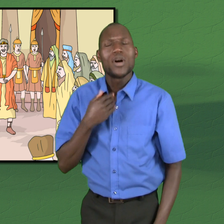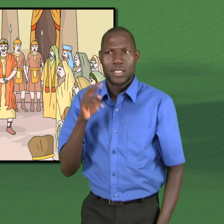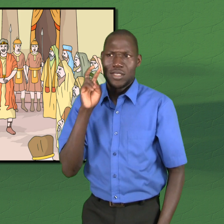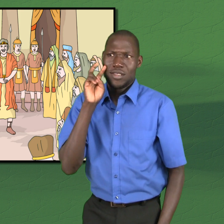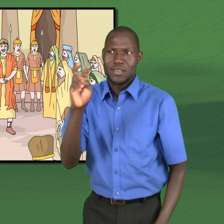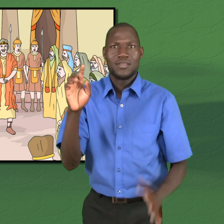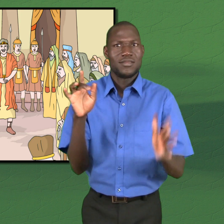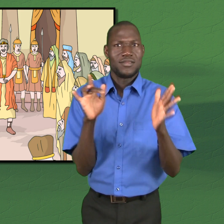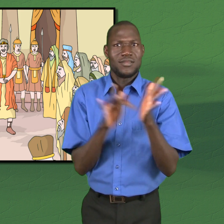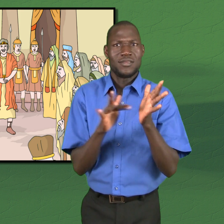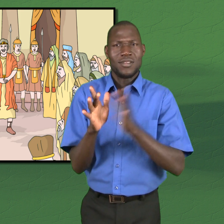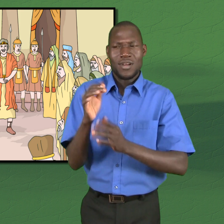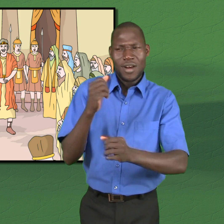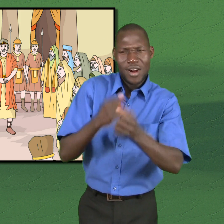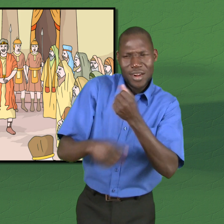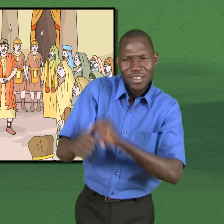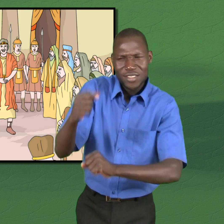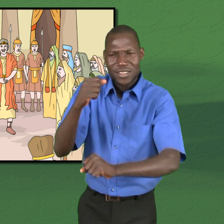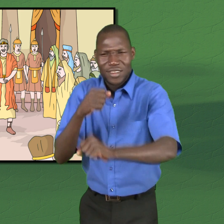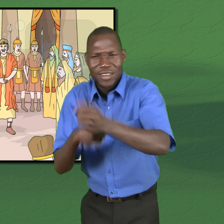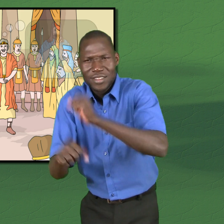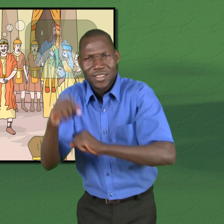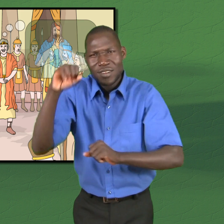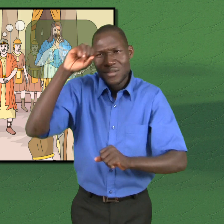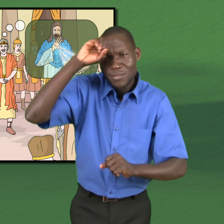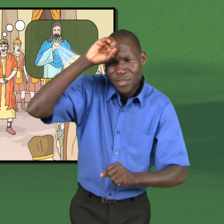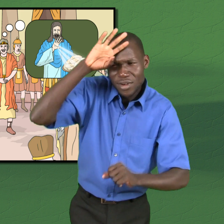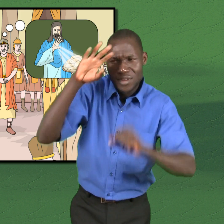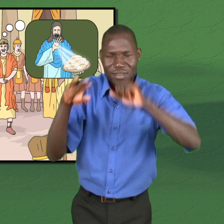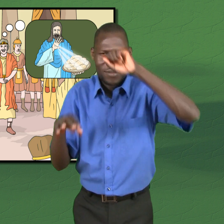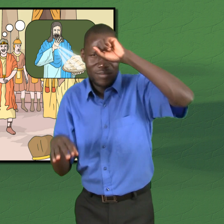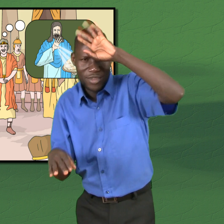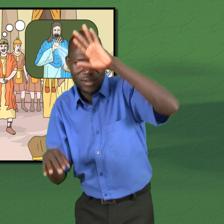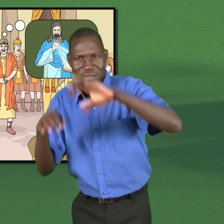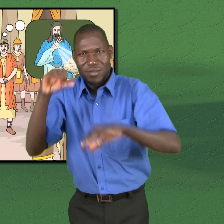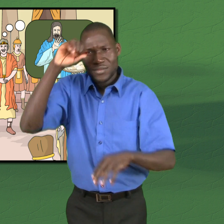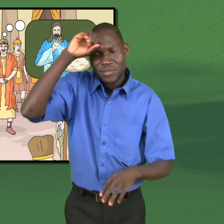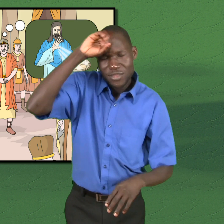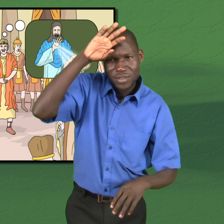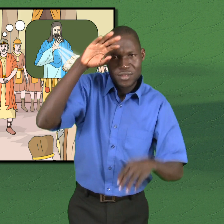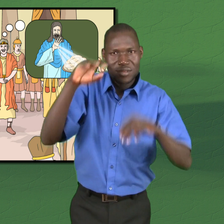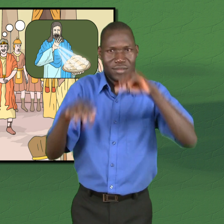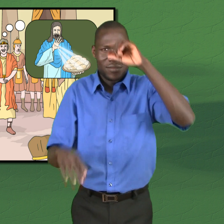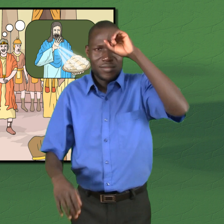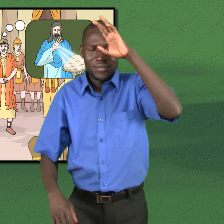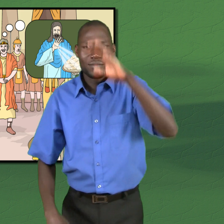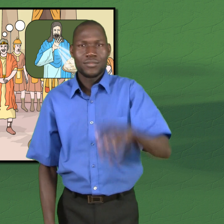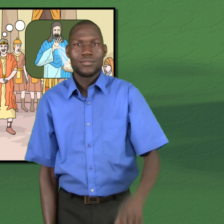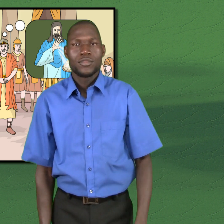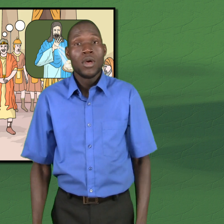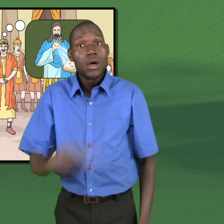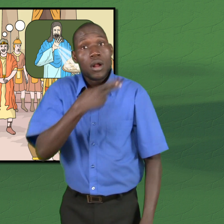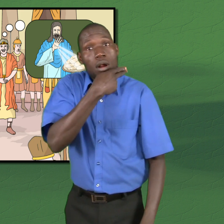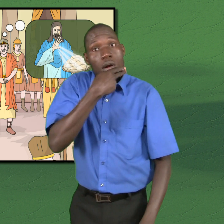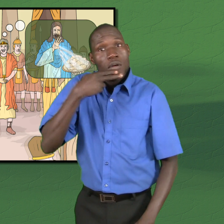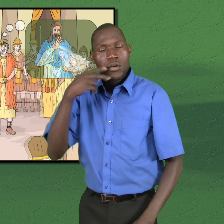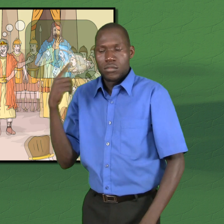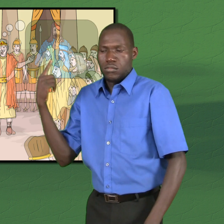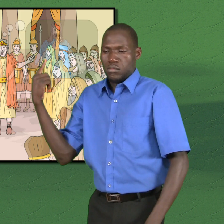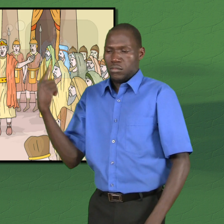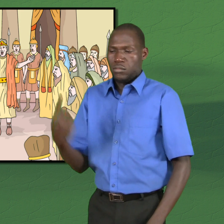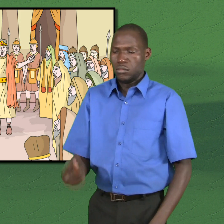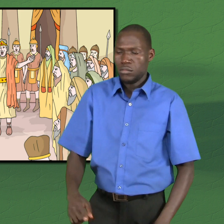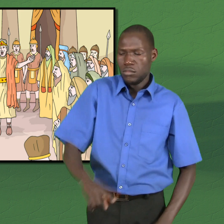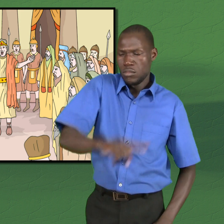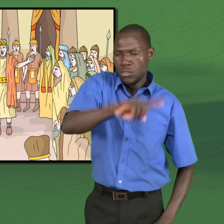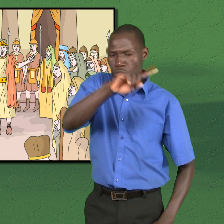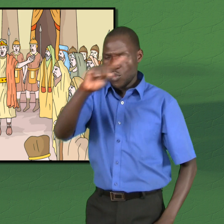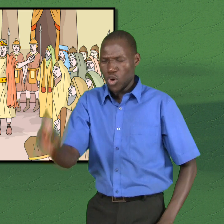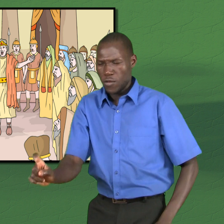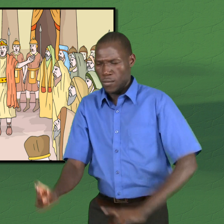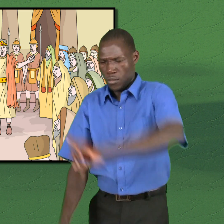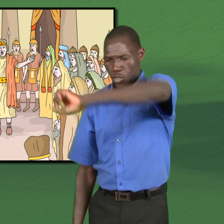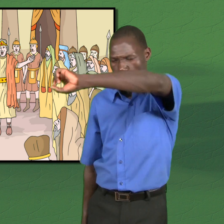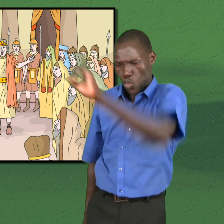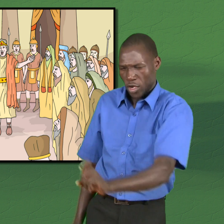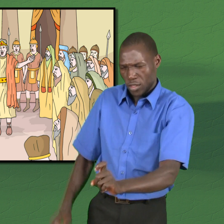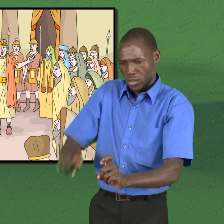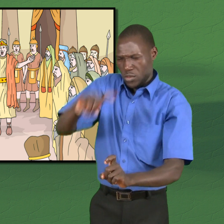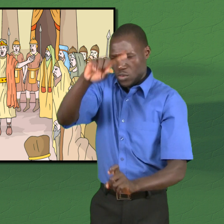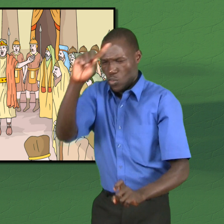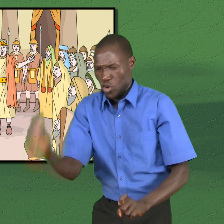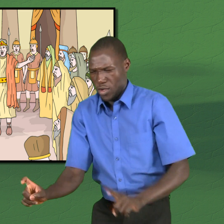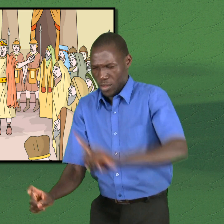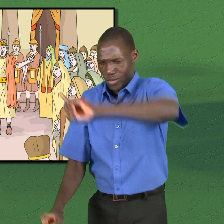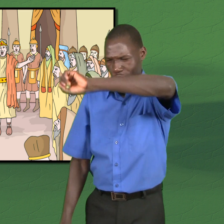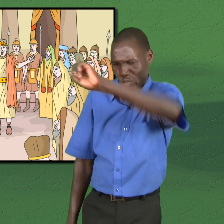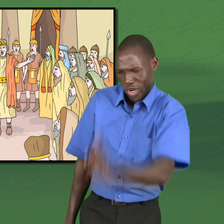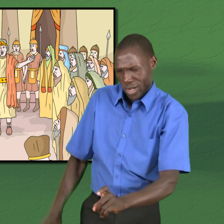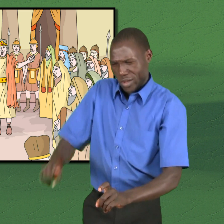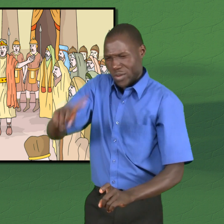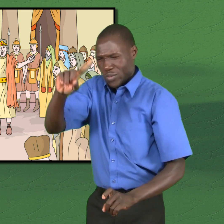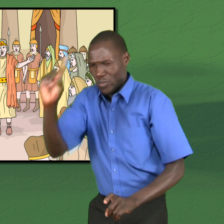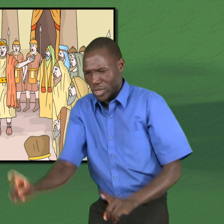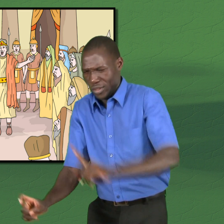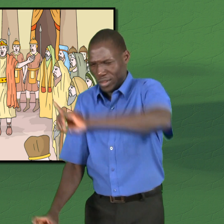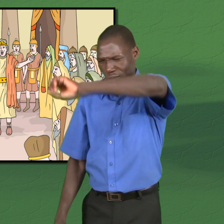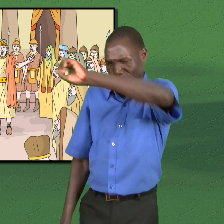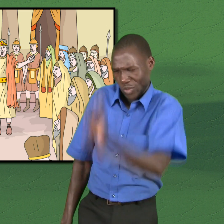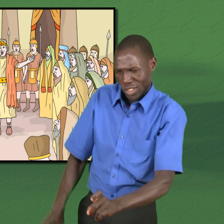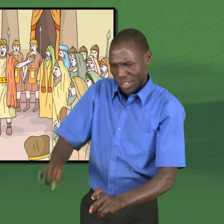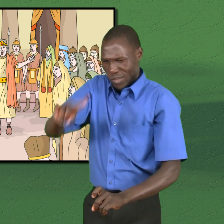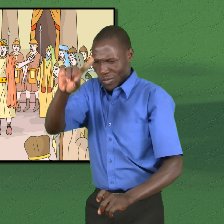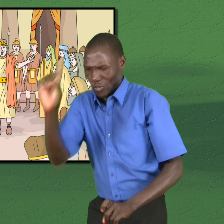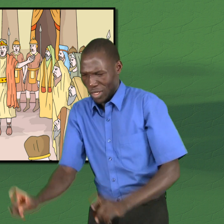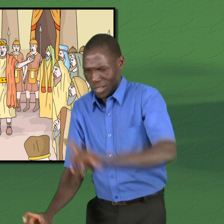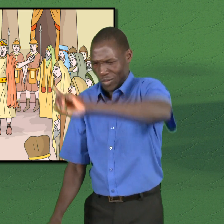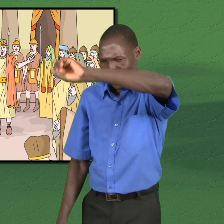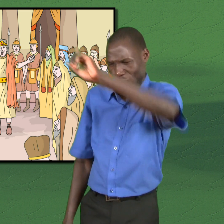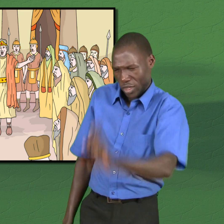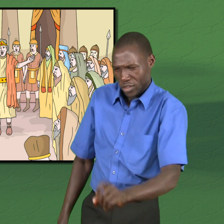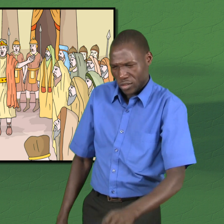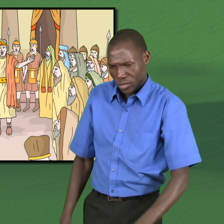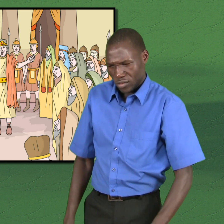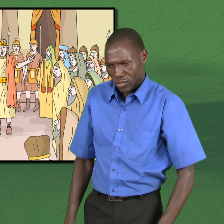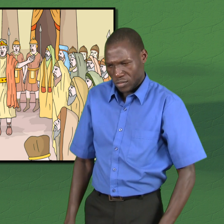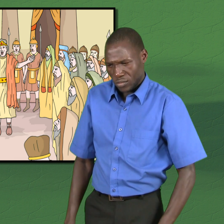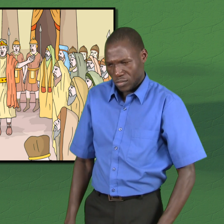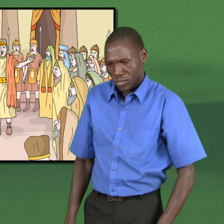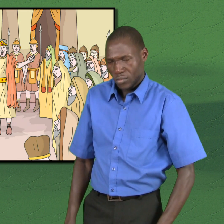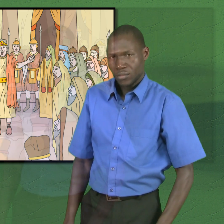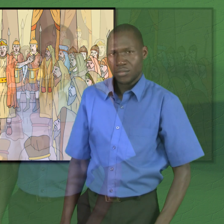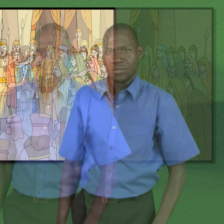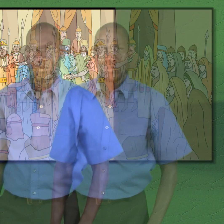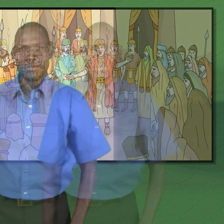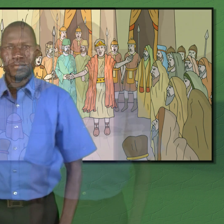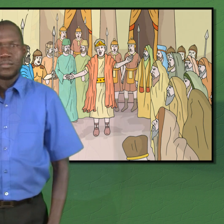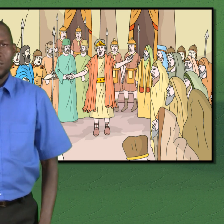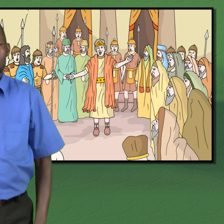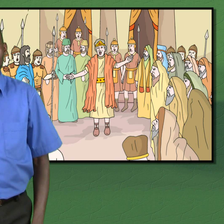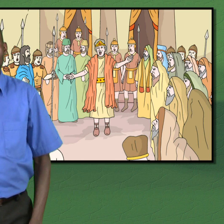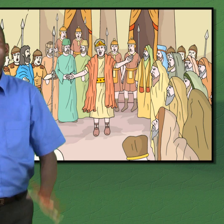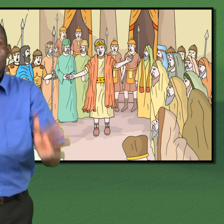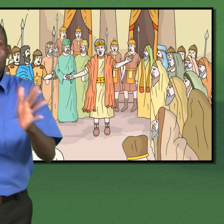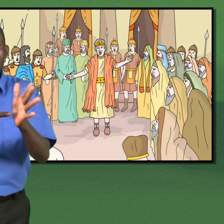He had wanted to see Him for a long time, because he had heard about Him and was hoping to see Him perform a miracle. Herod questioned Jesus at great length, but He gave no answer.